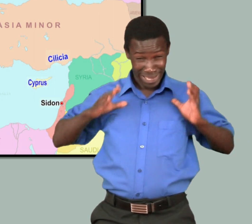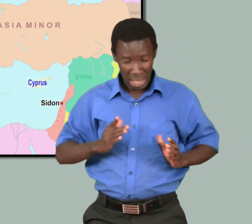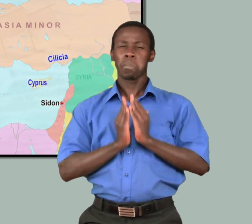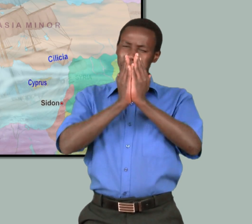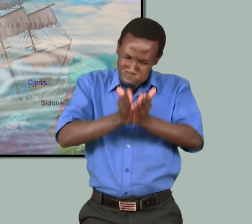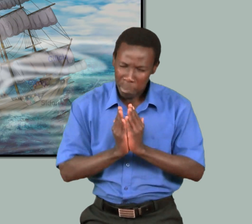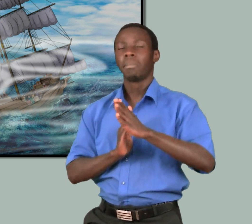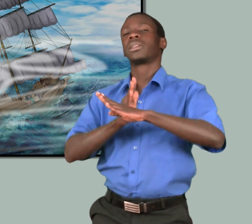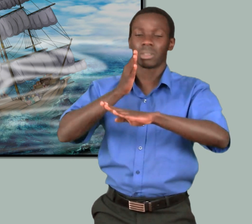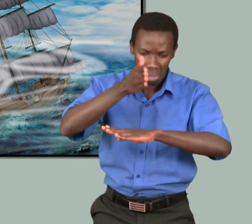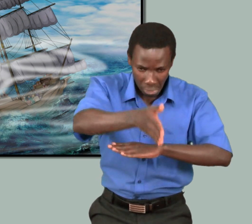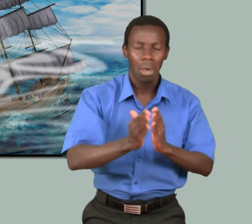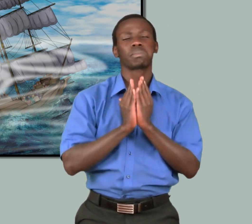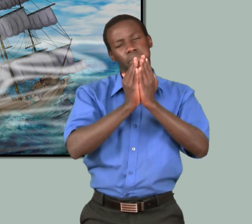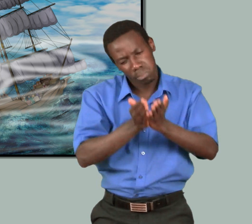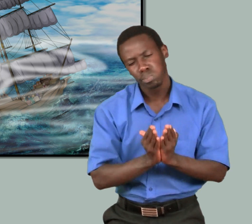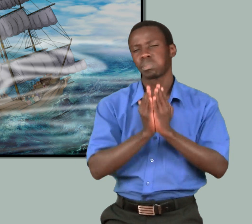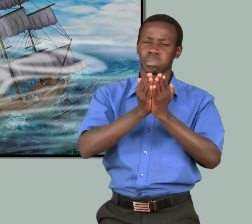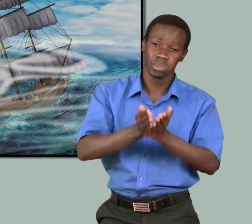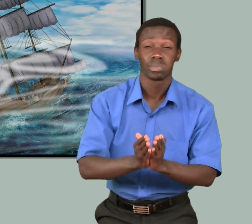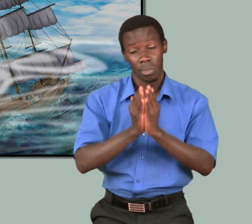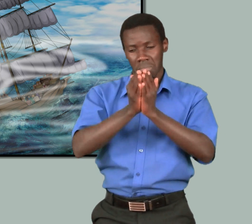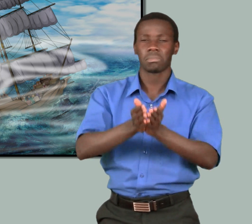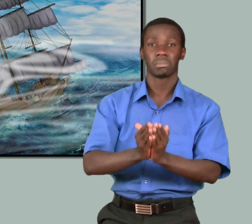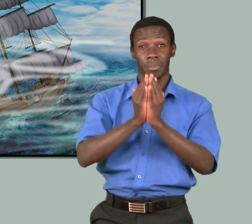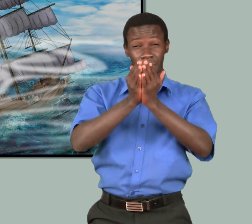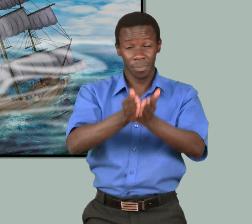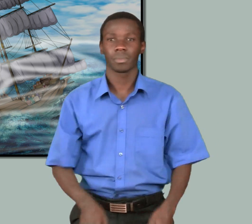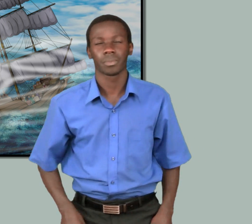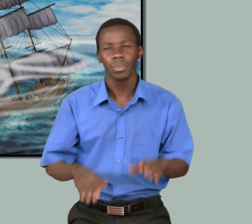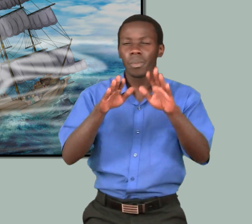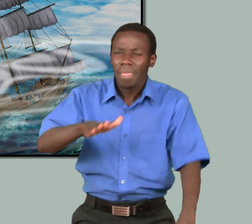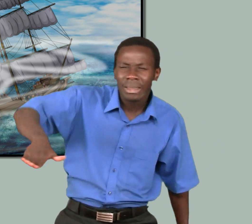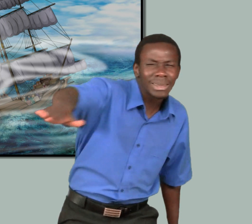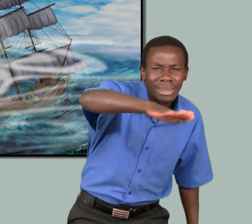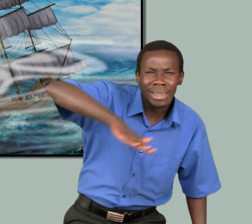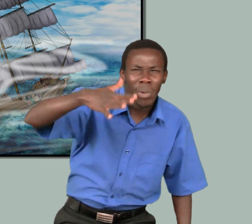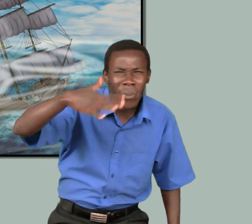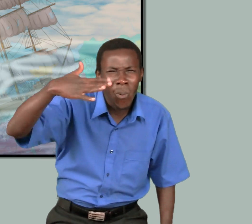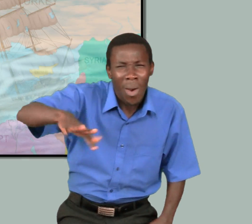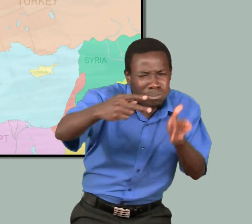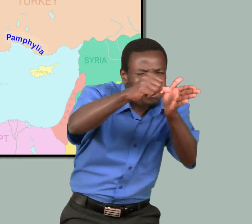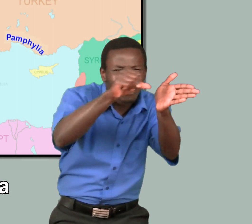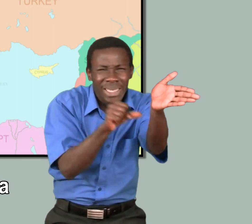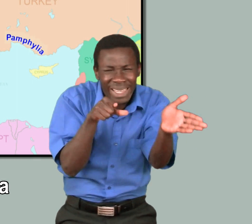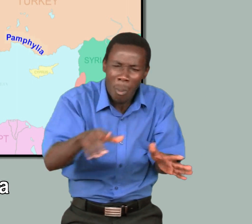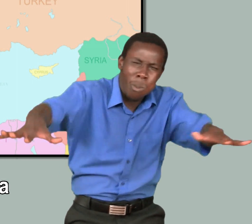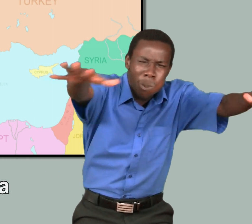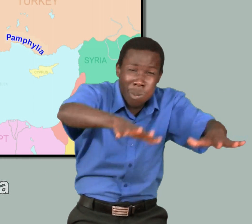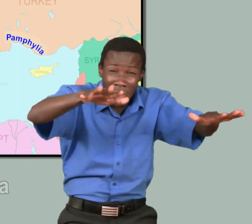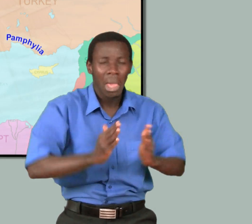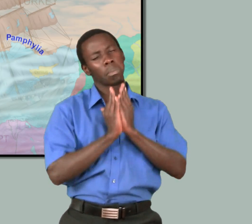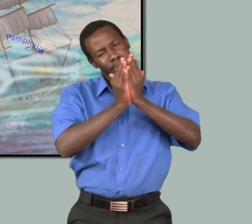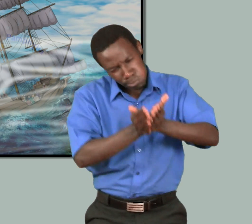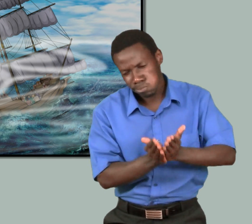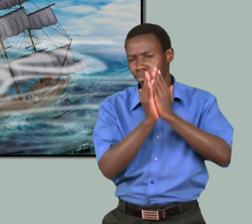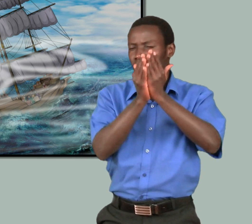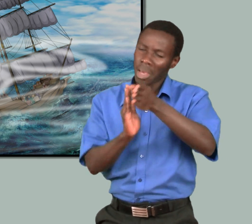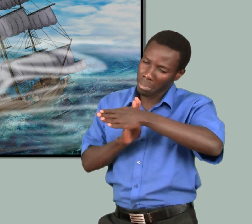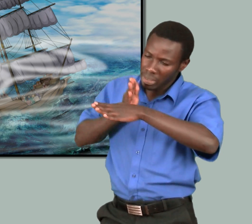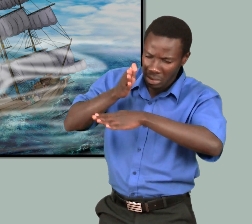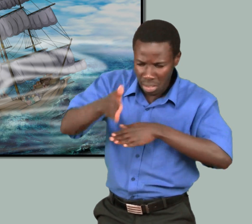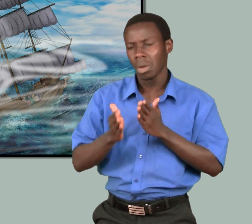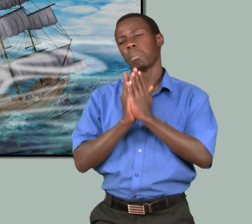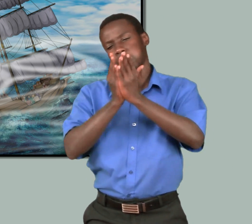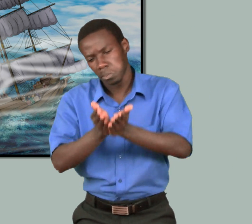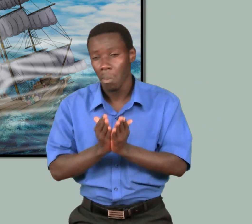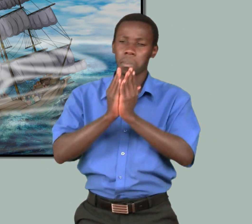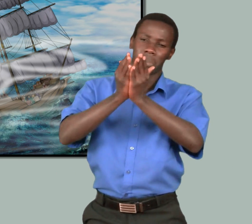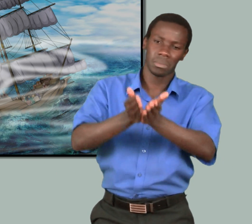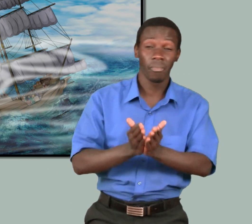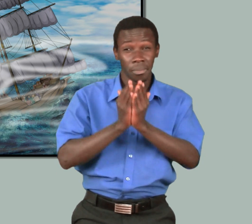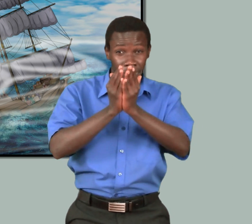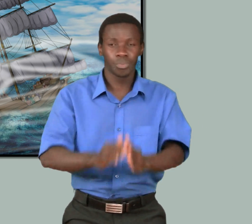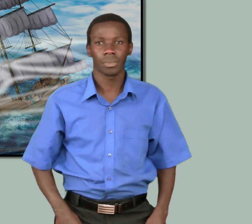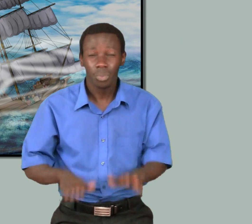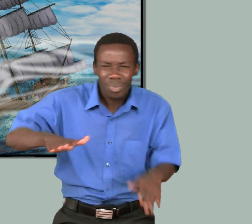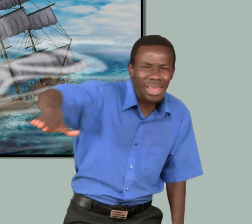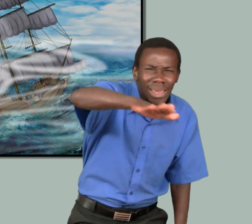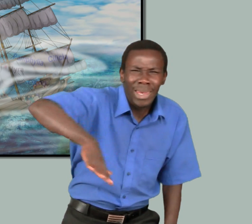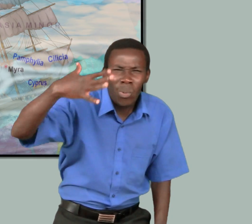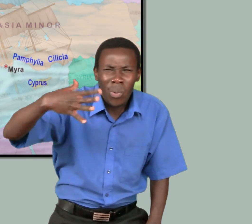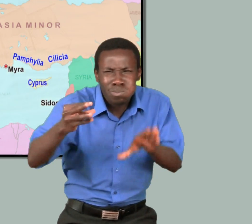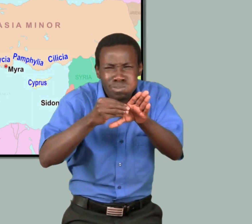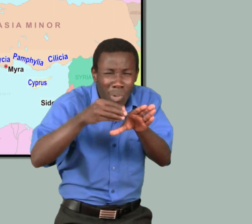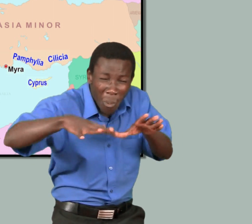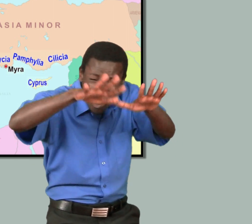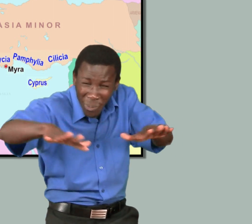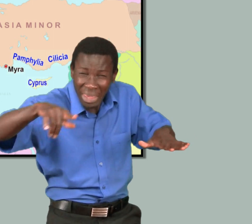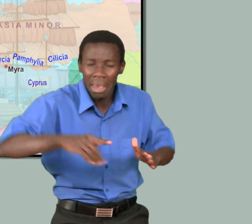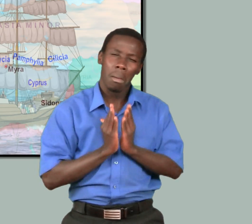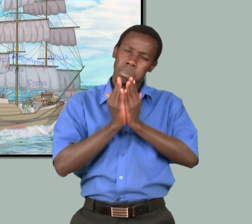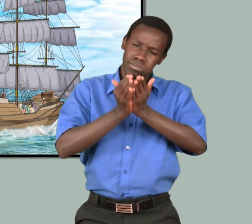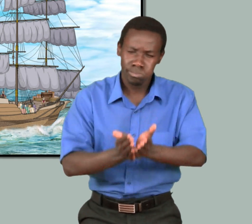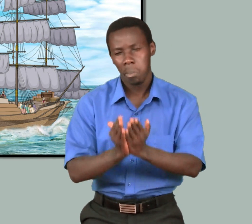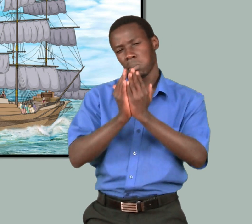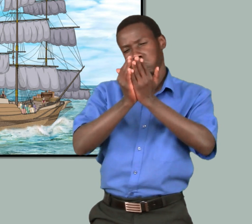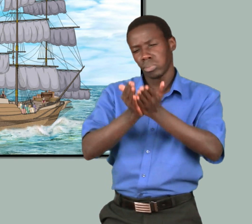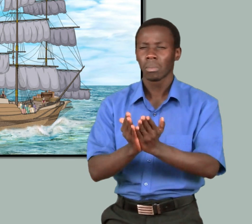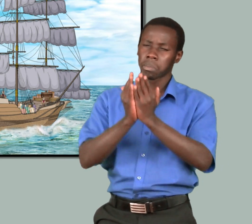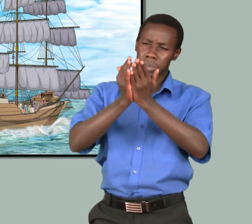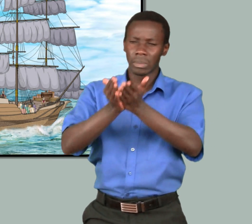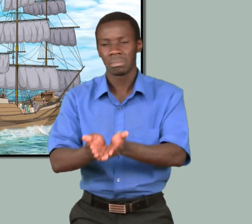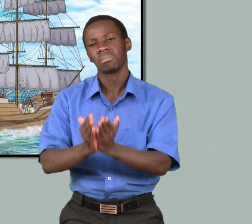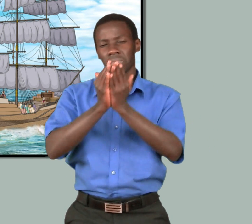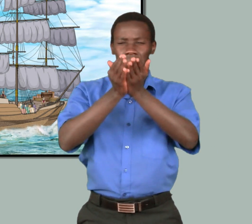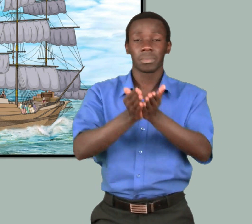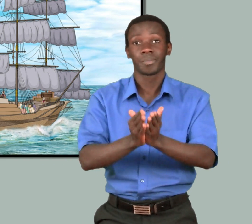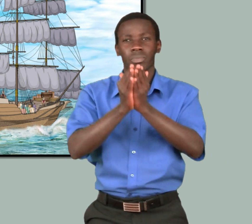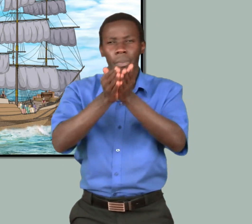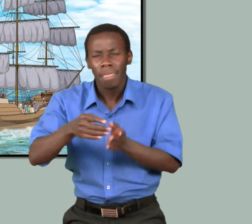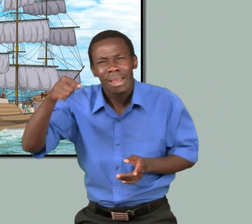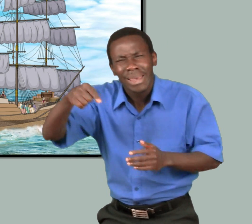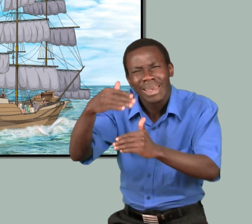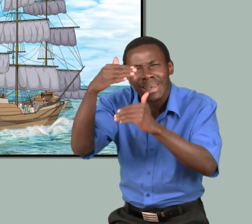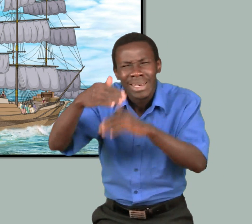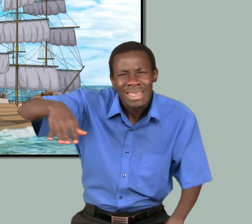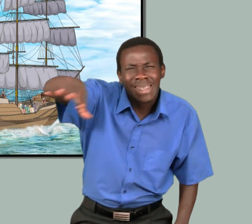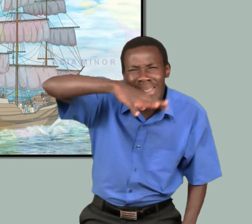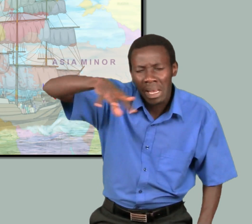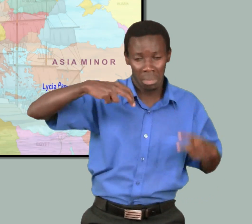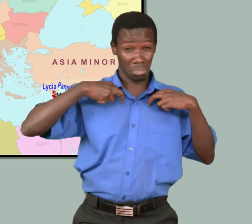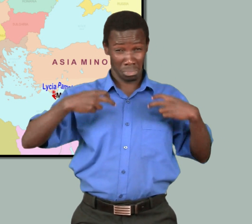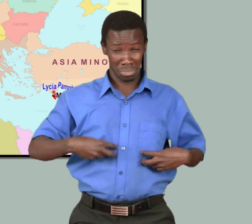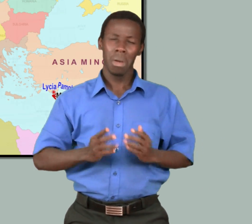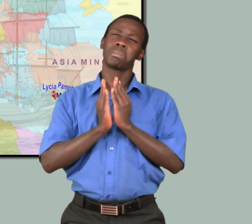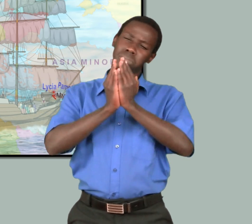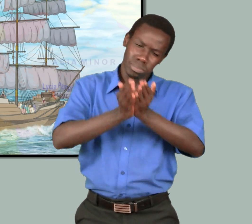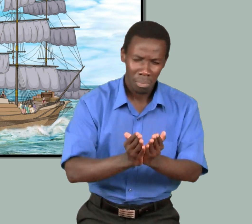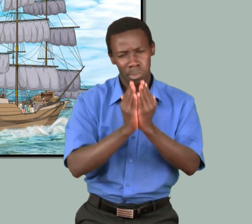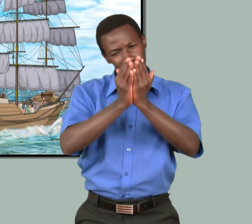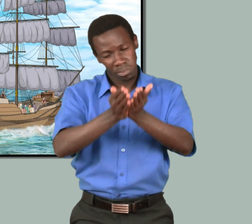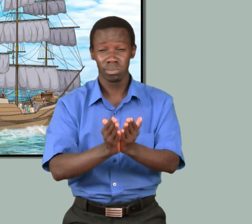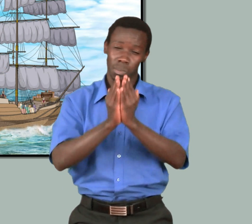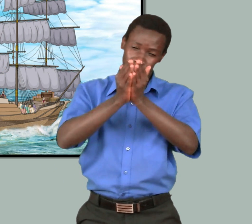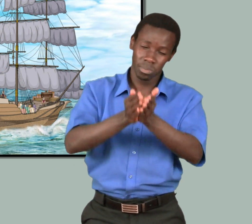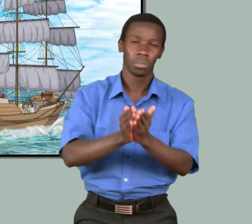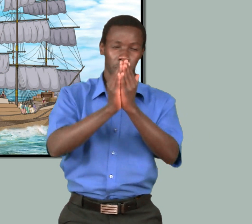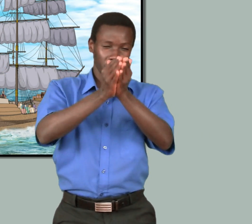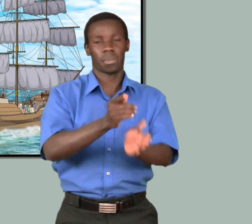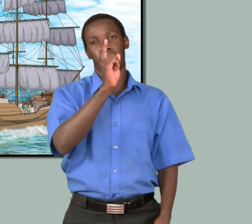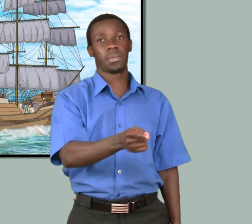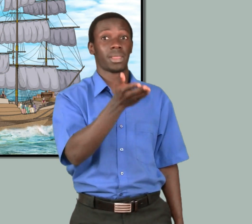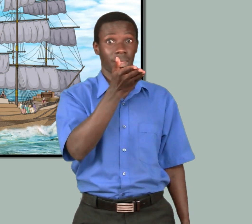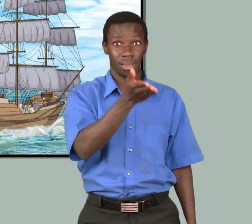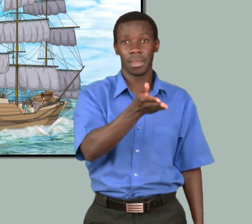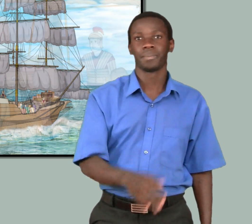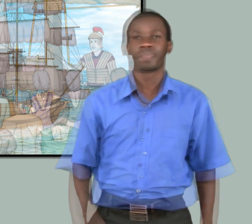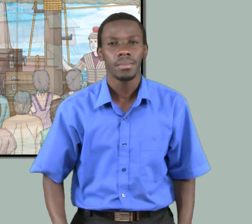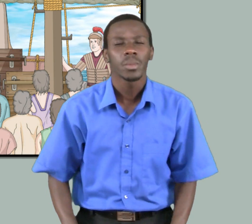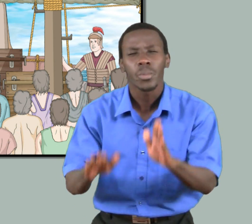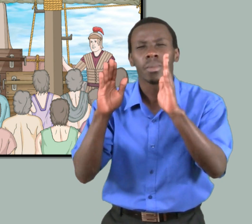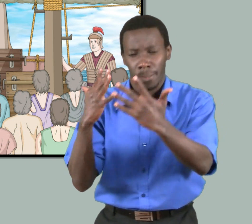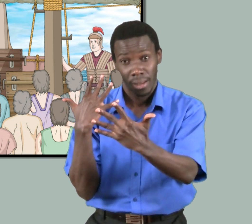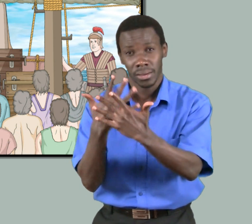And when we had sailed across the open sea off the coast of Cilicia and Pamphylia, we came to Myra in Lycia.